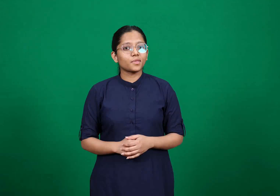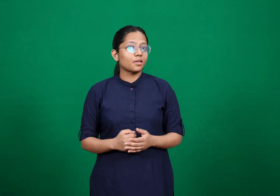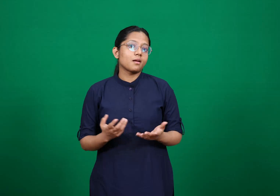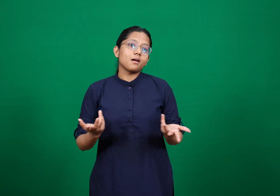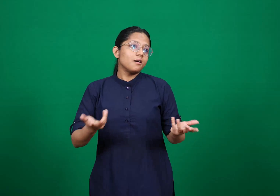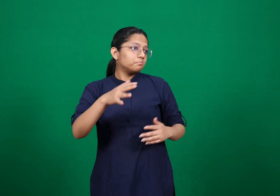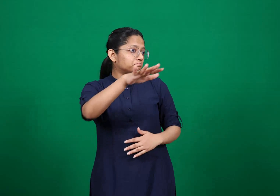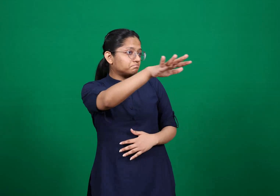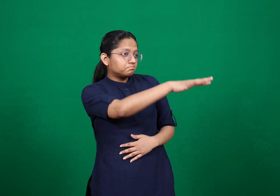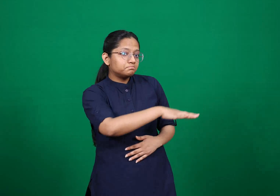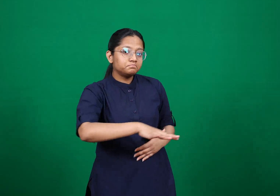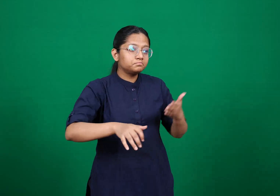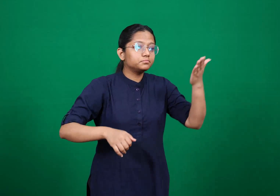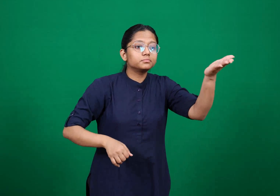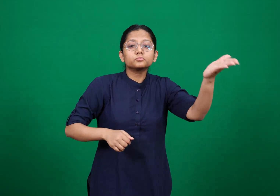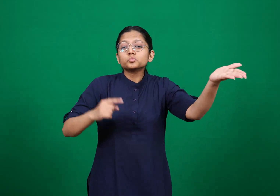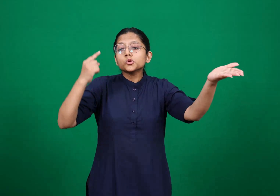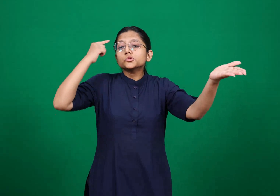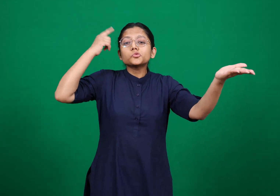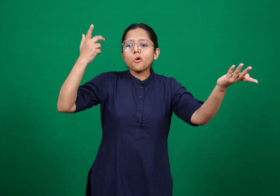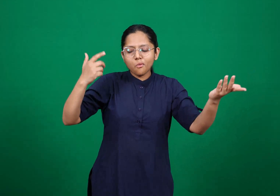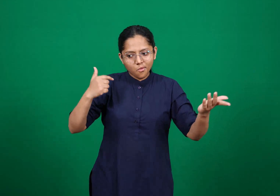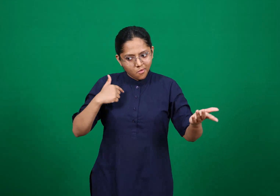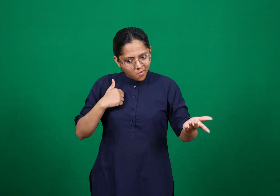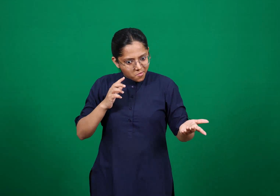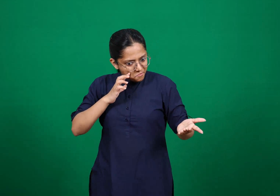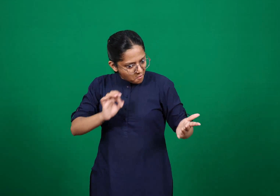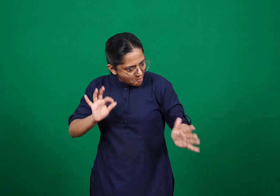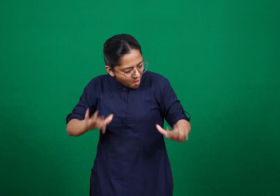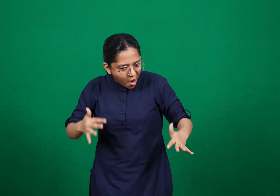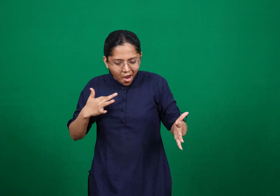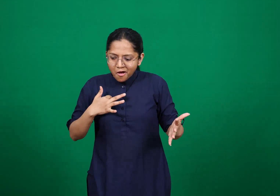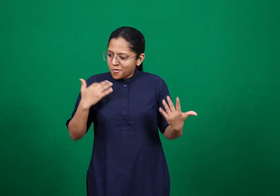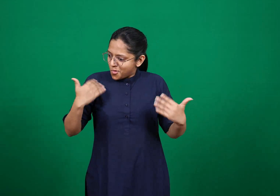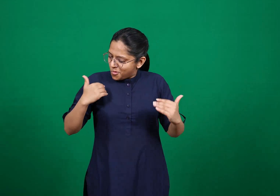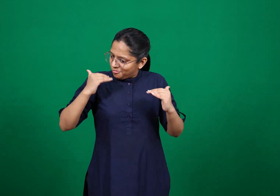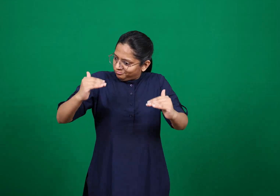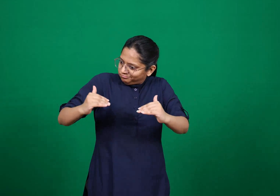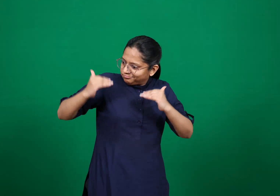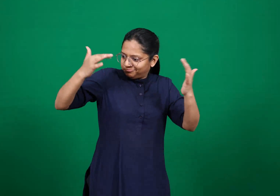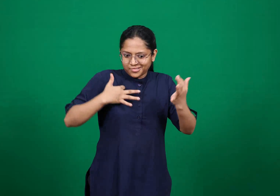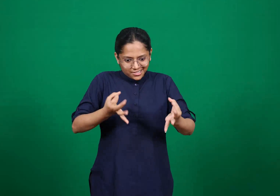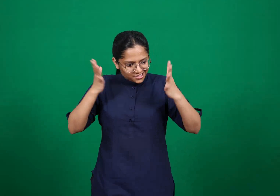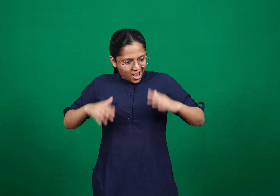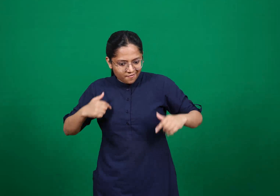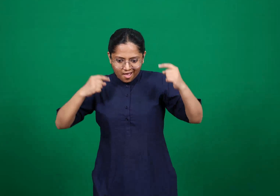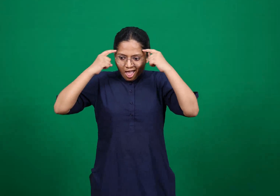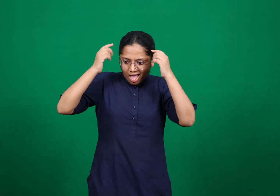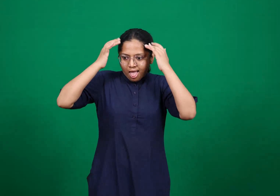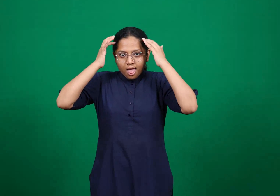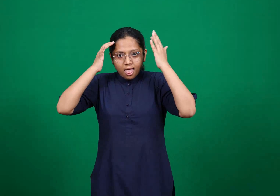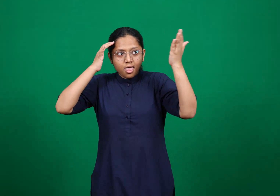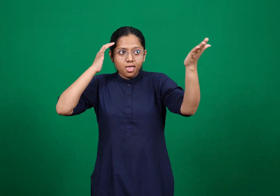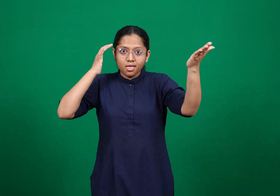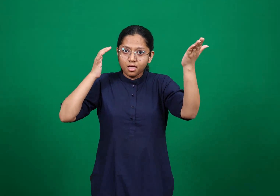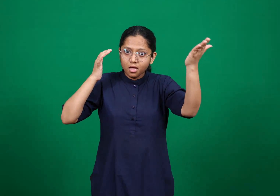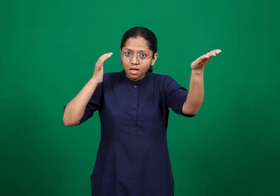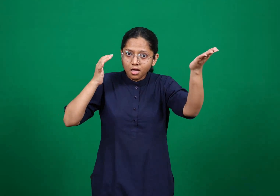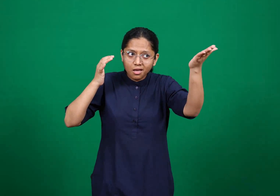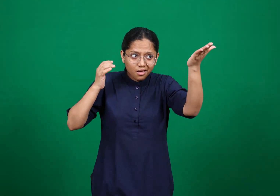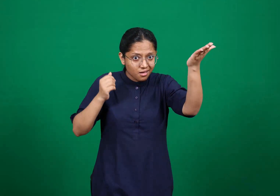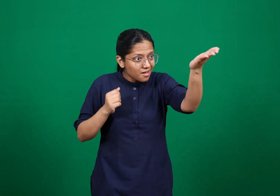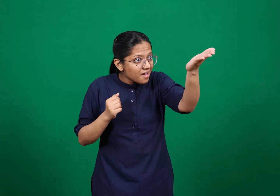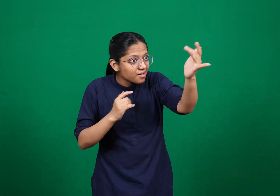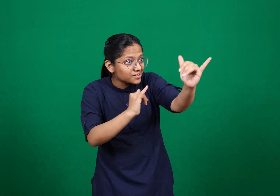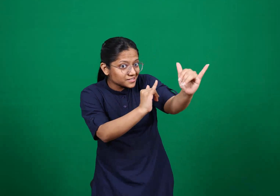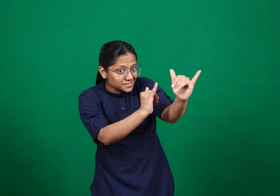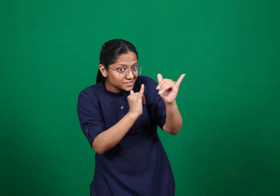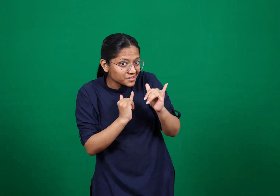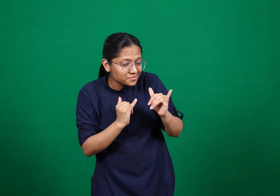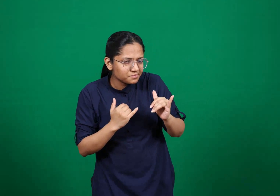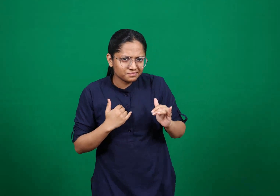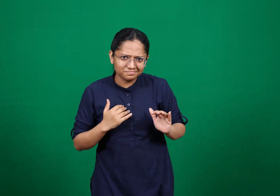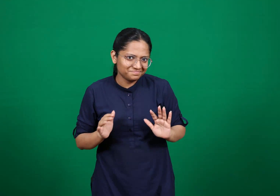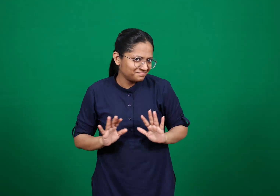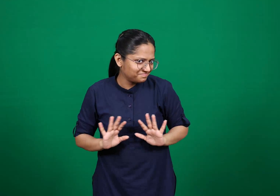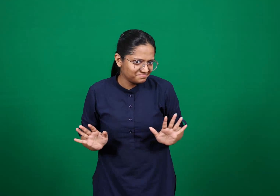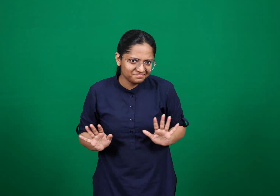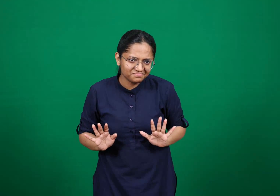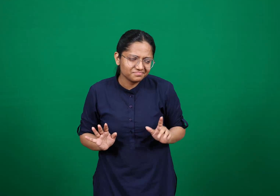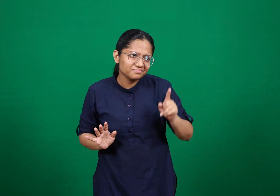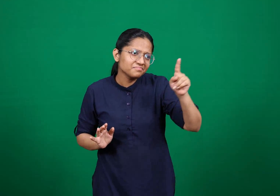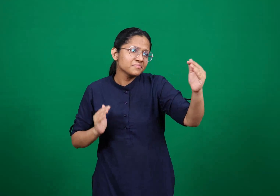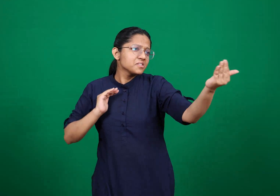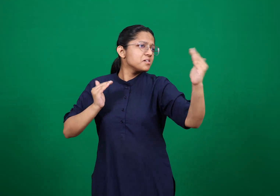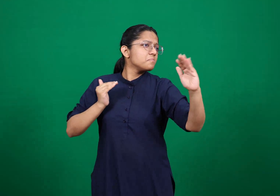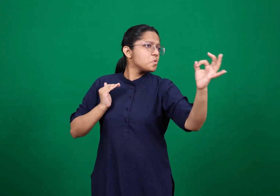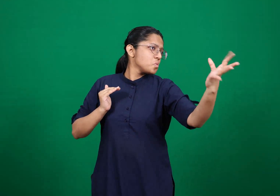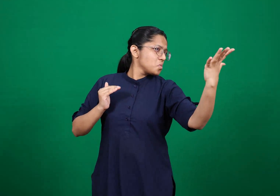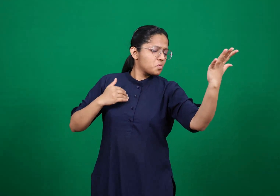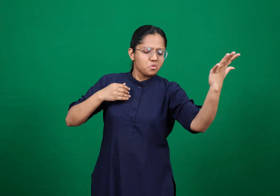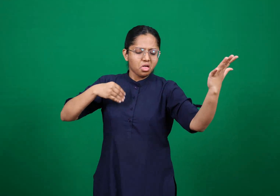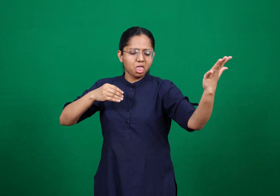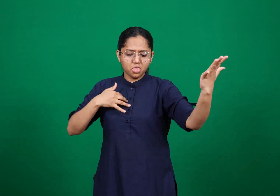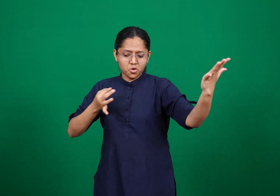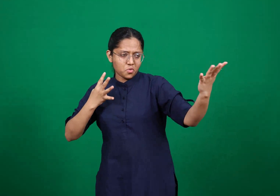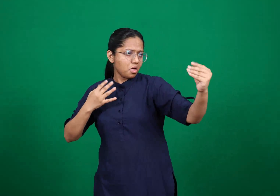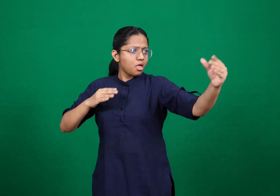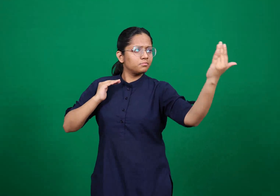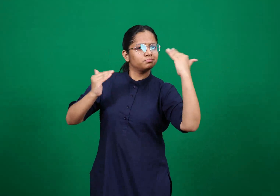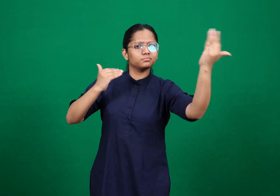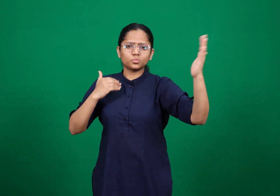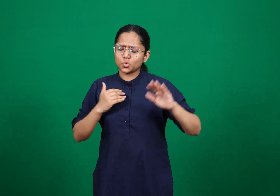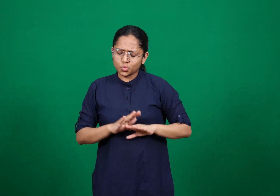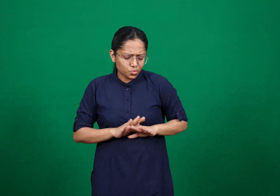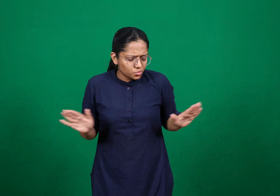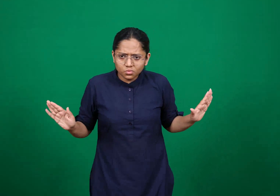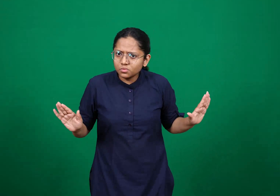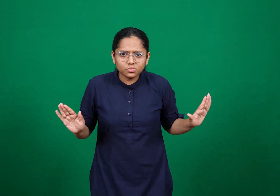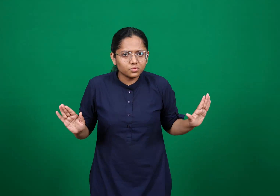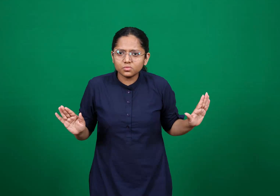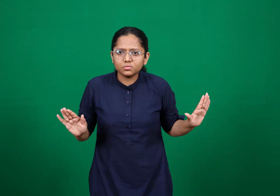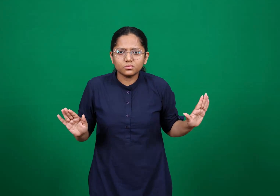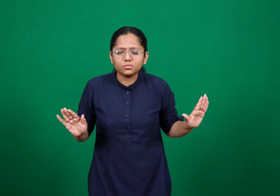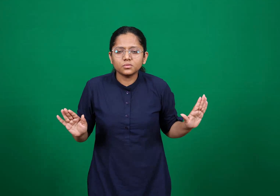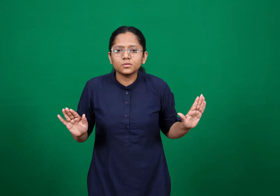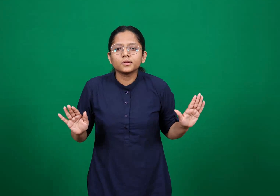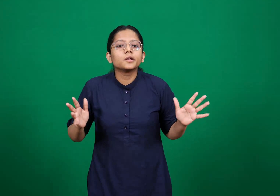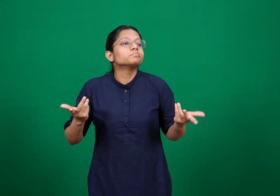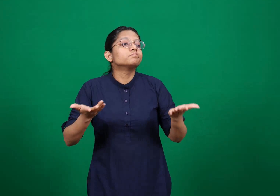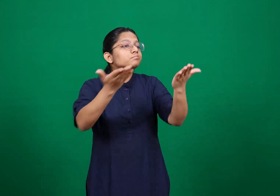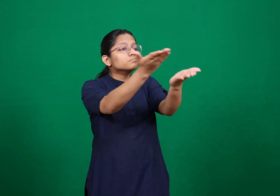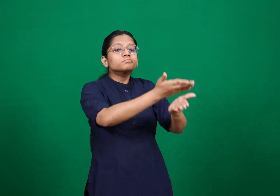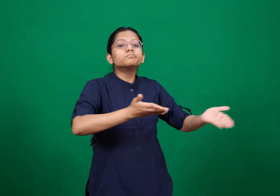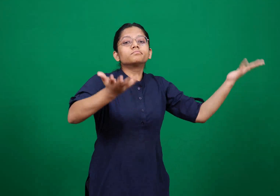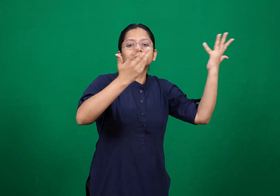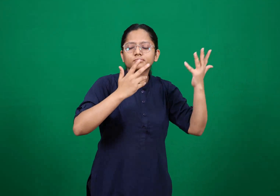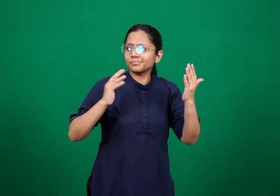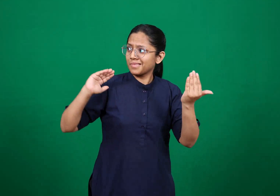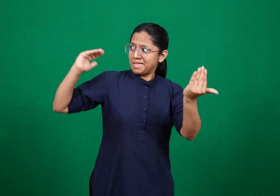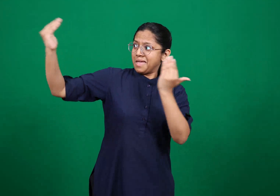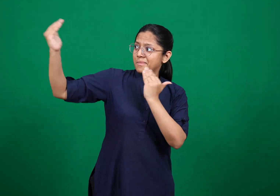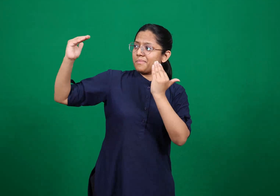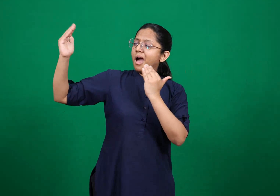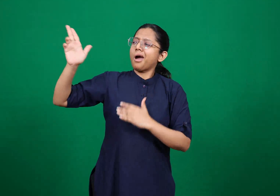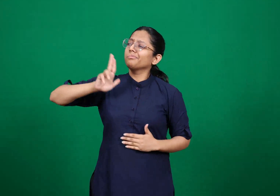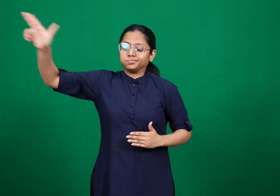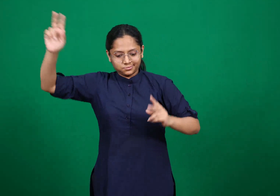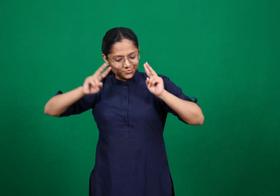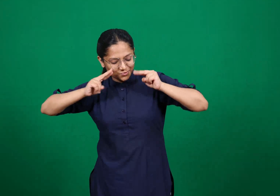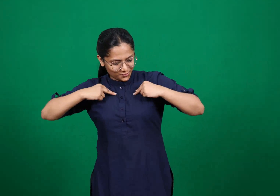We do not dare to classify or compare ourselves with some who commend themselves.